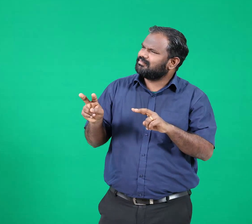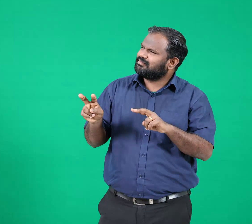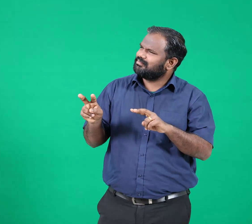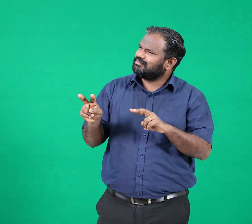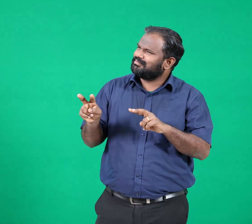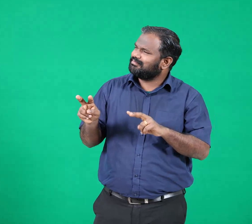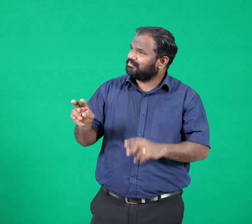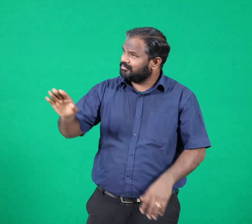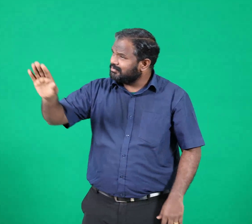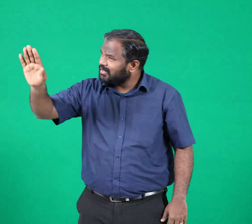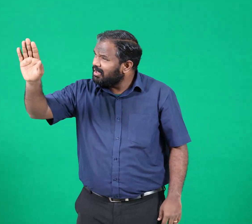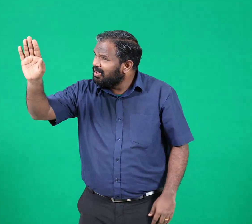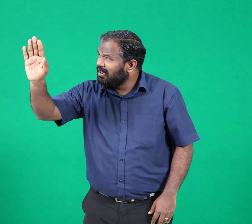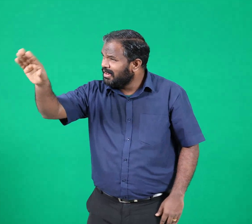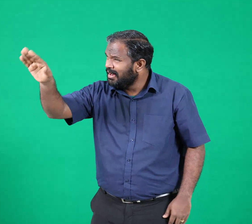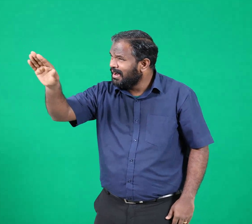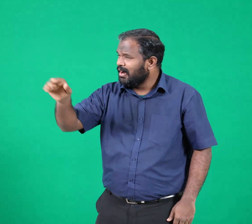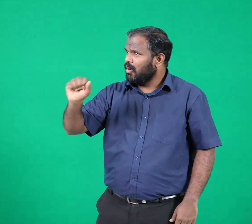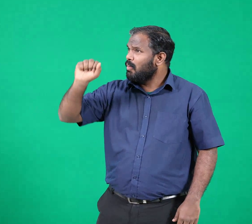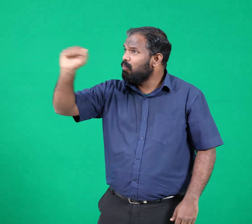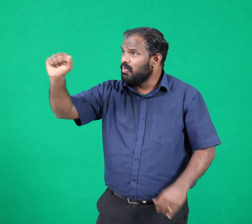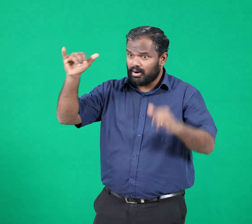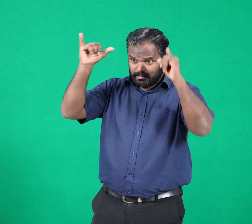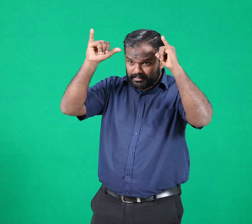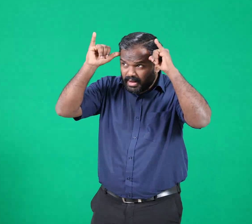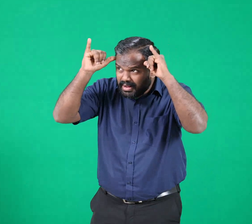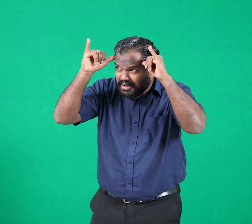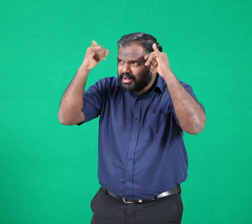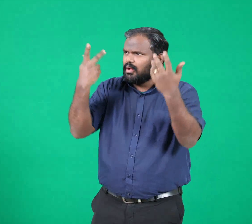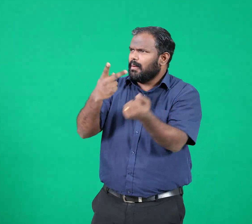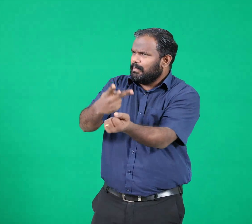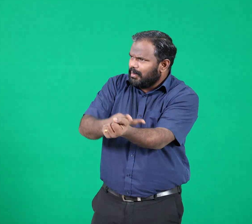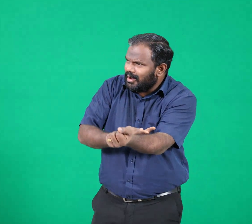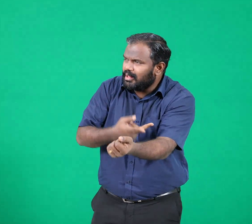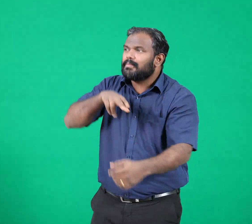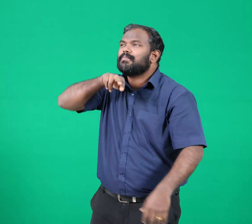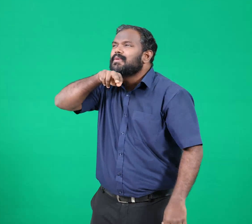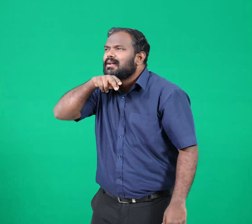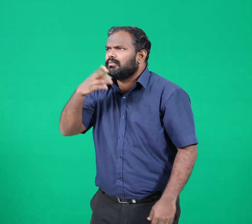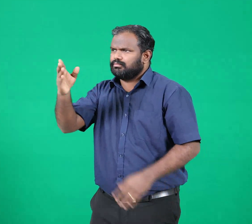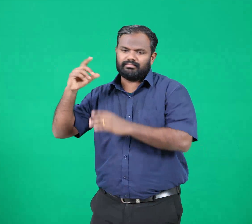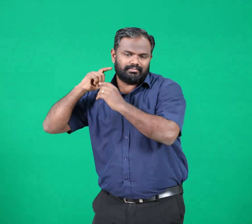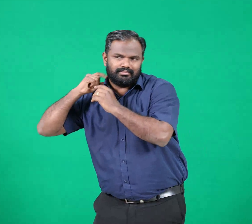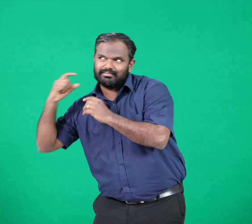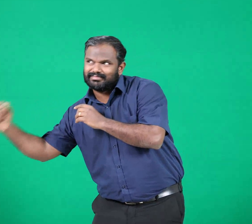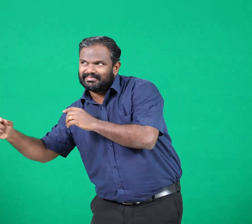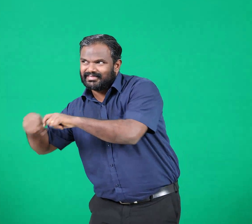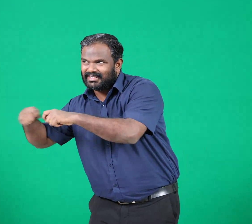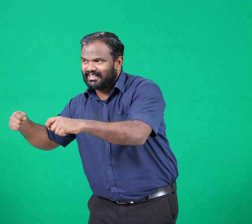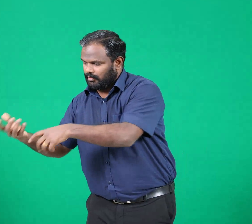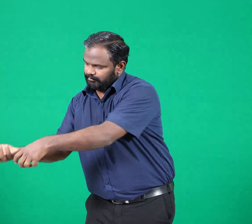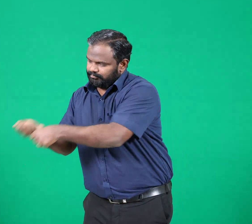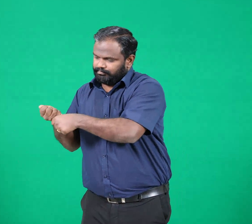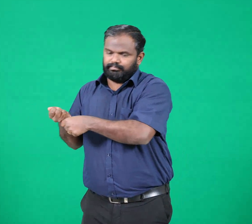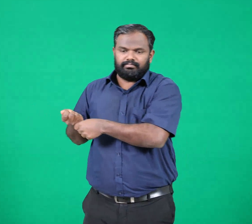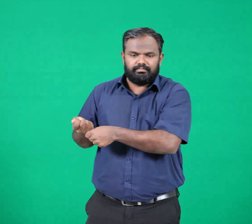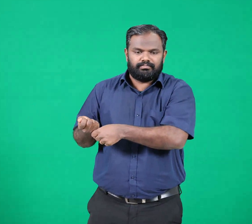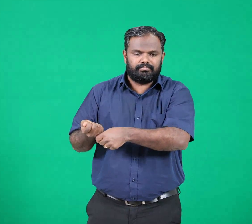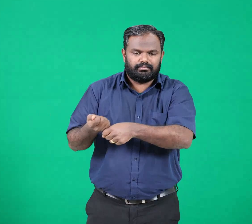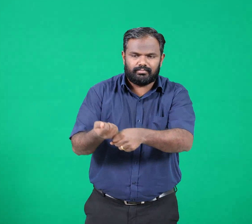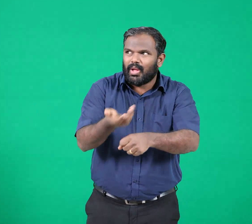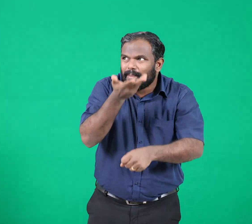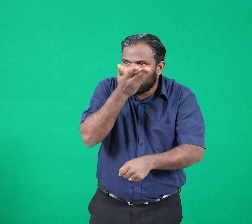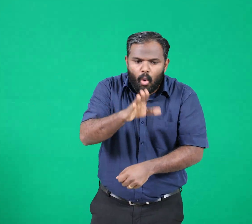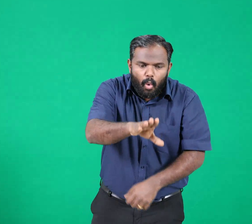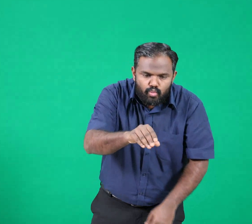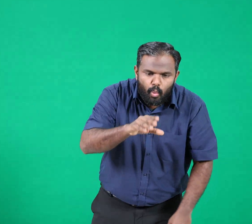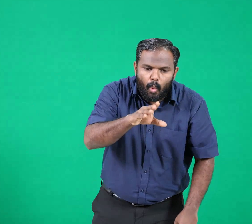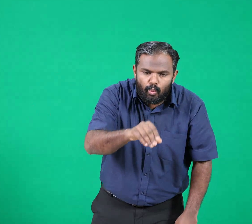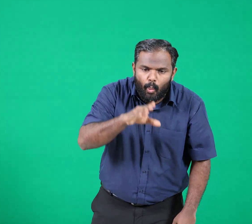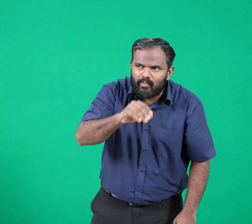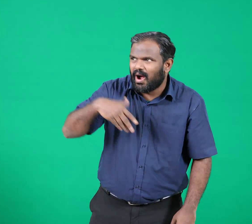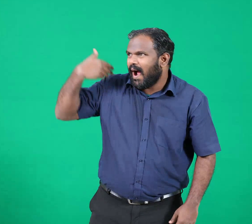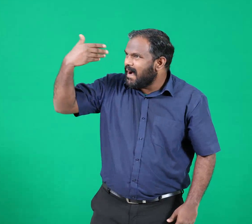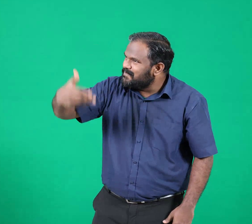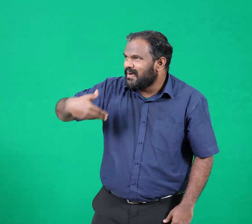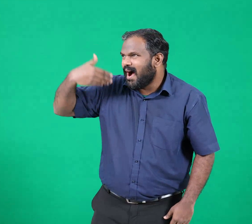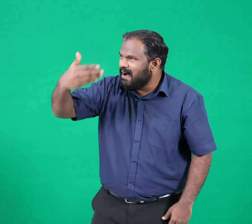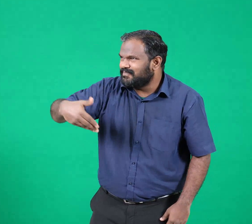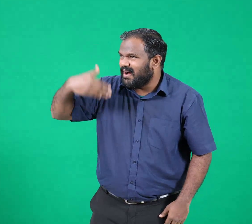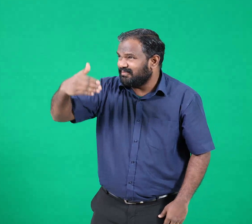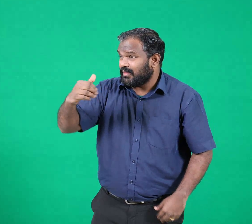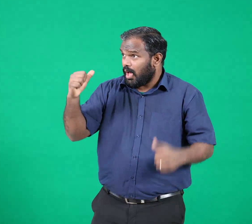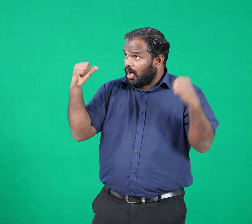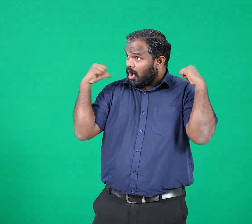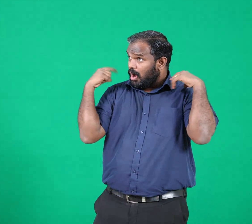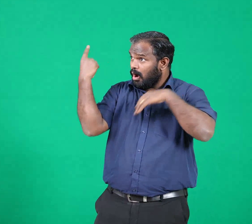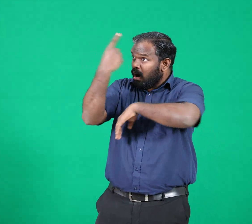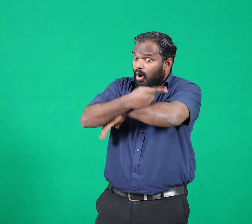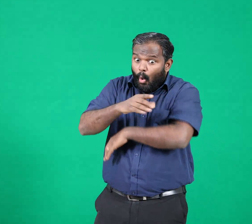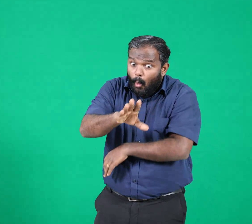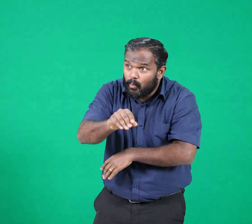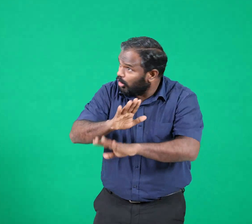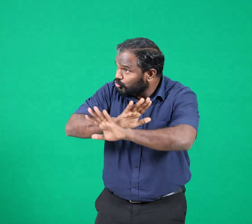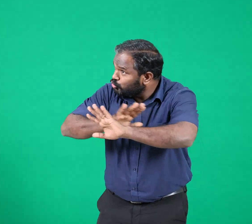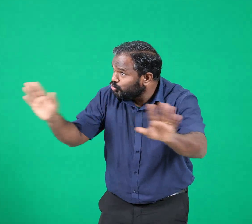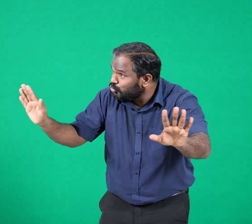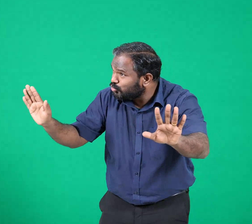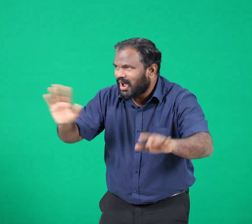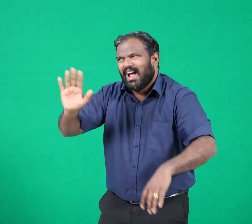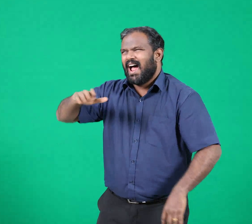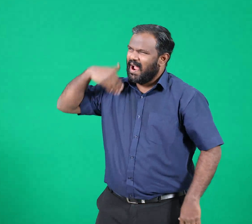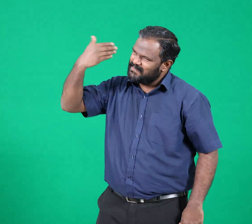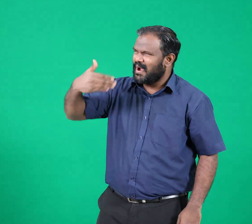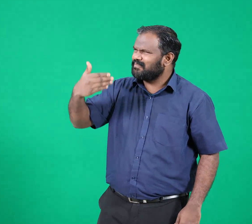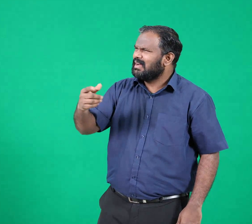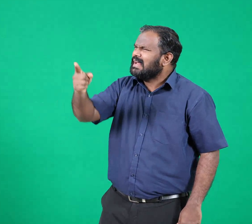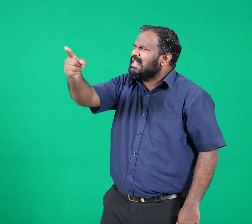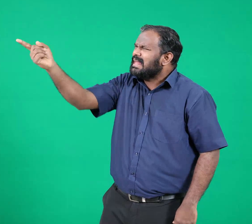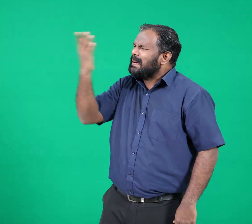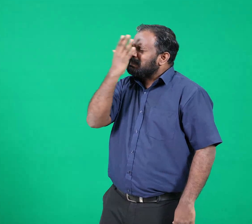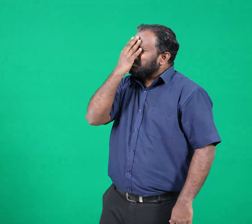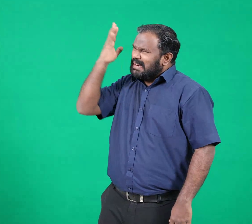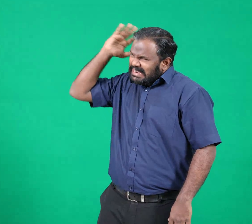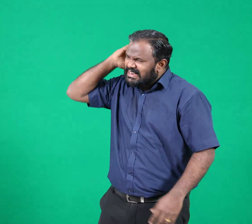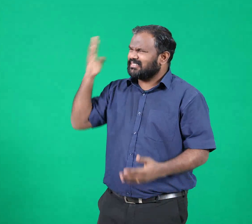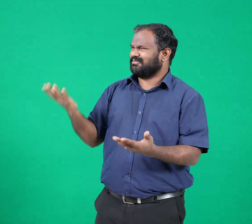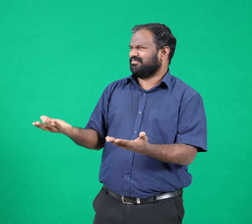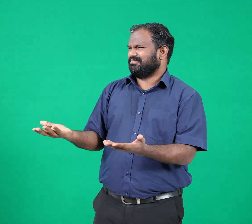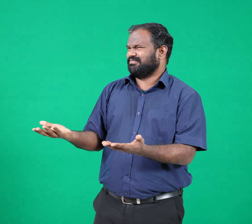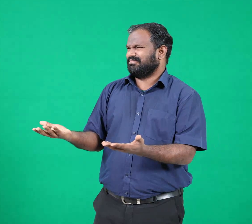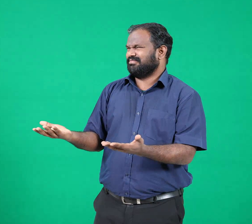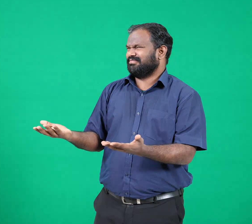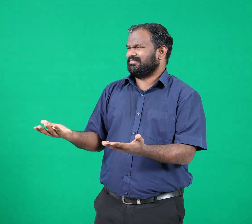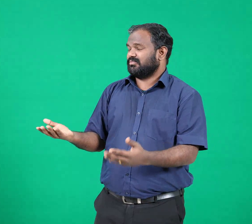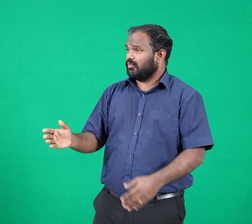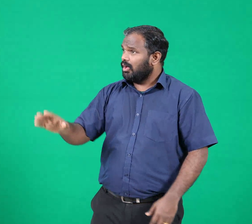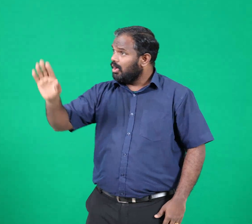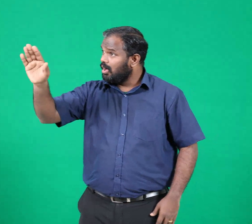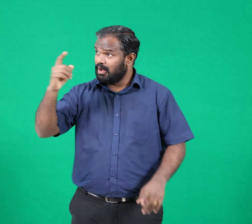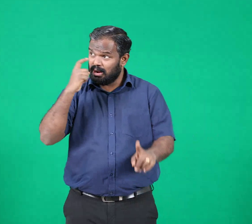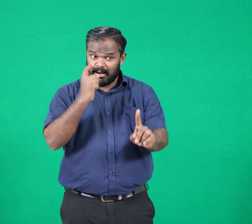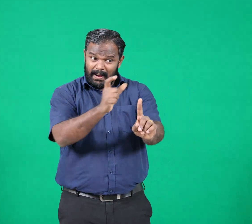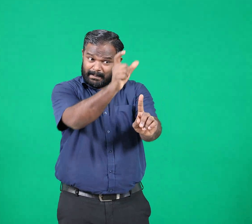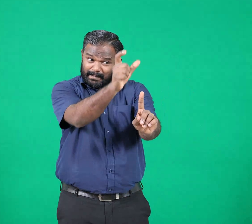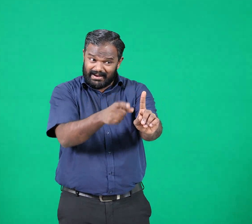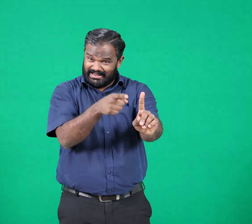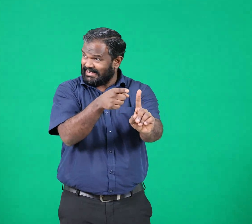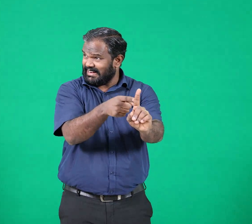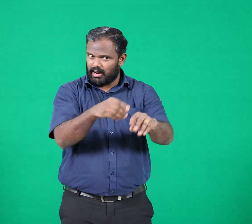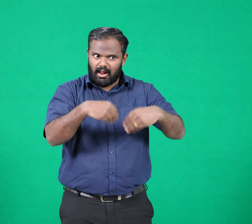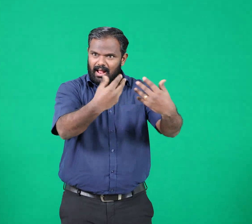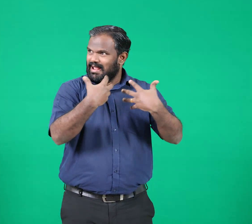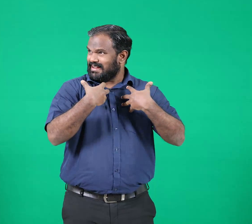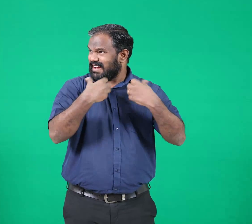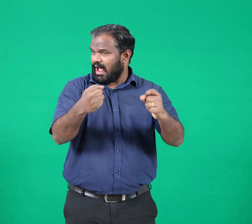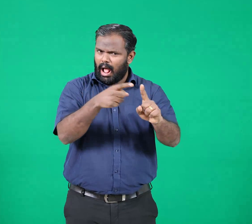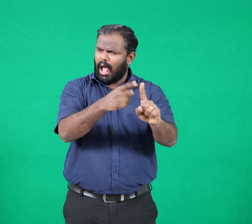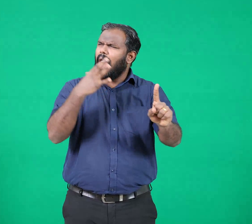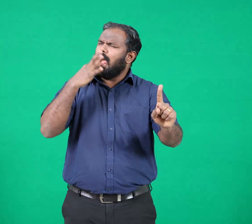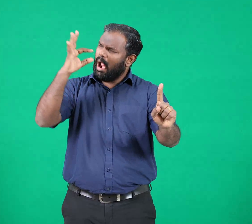" Does not each of you on the Sabbath untie his ox or donkey from the stall and lead it to water?